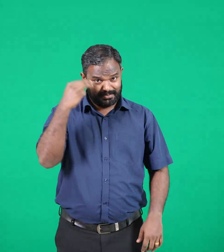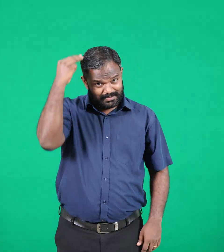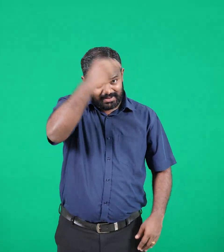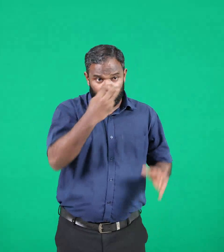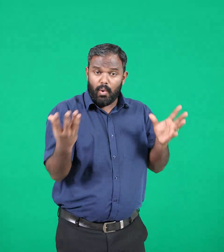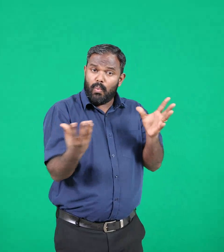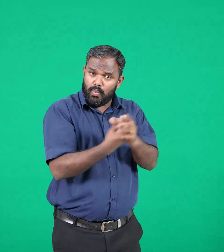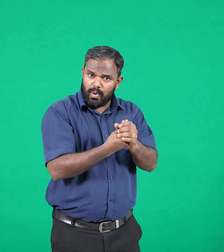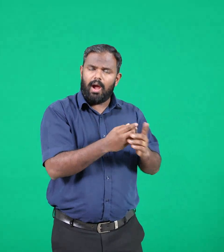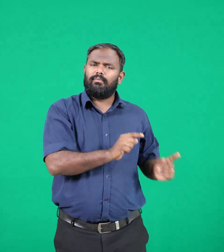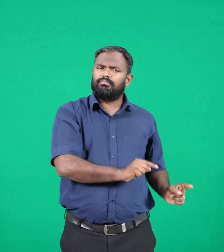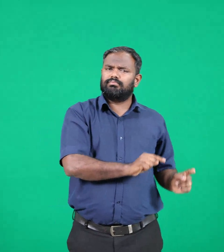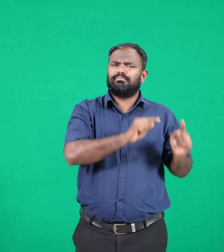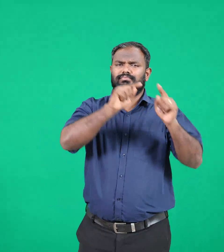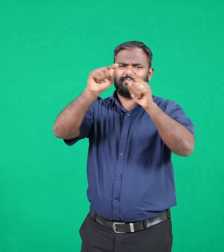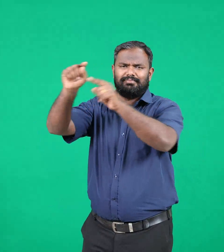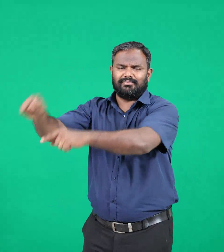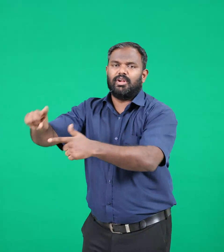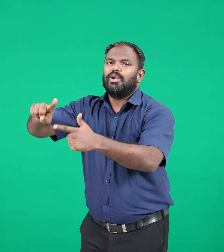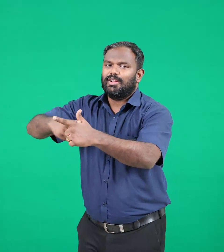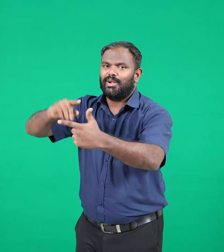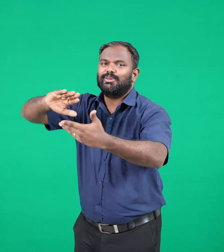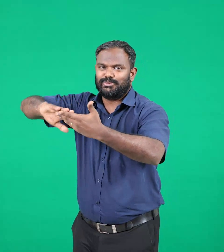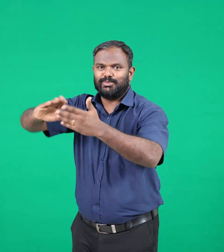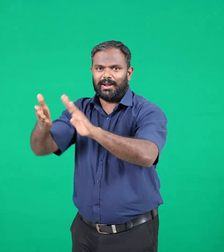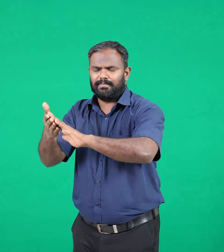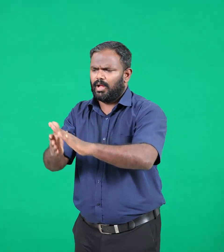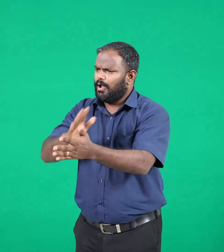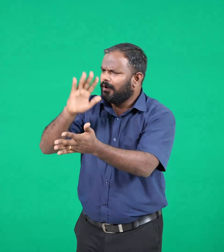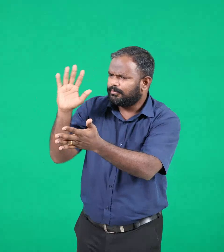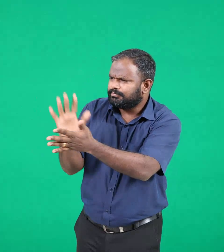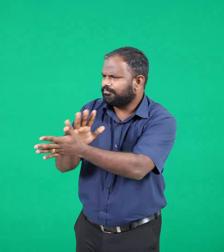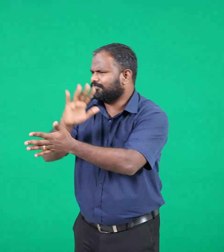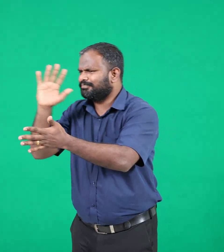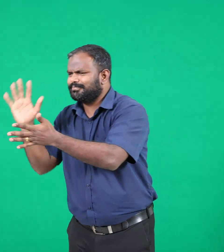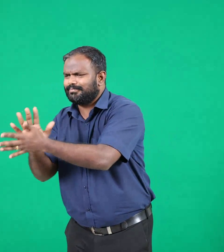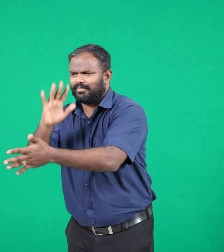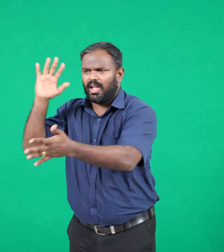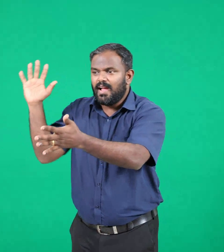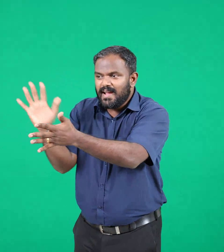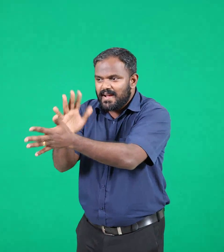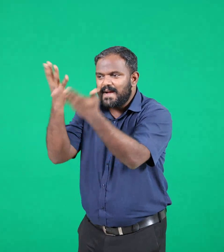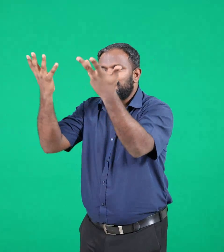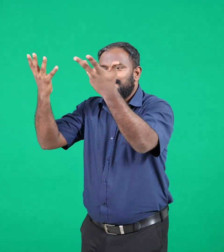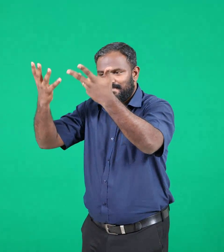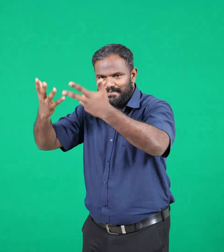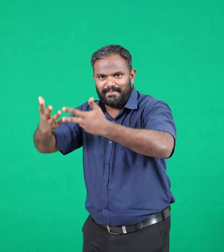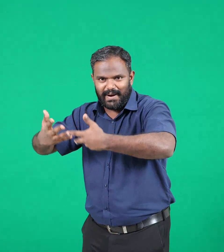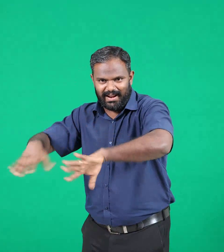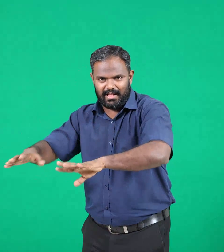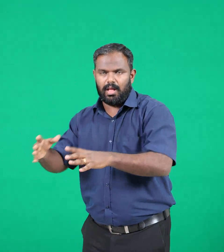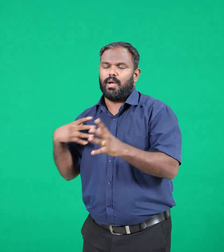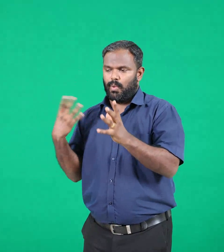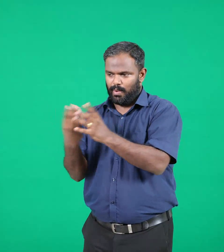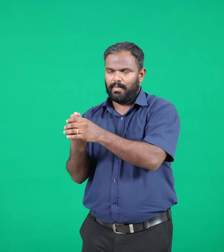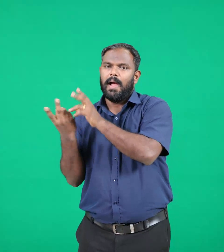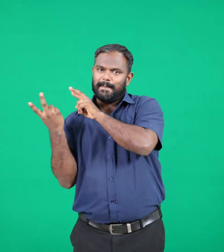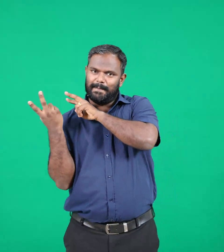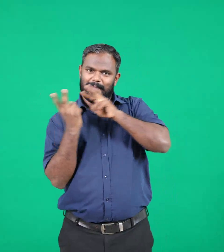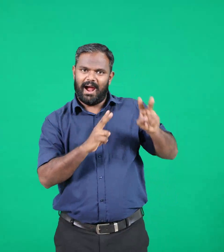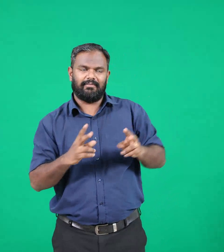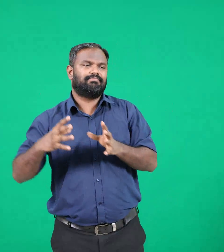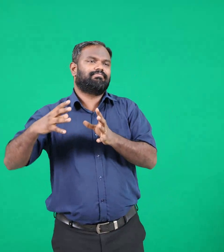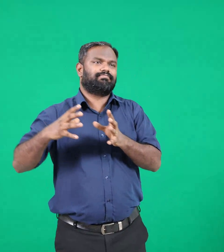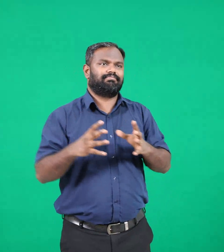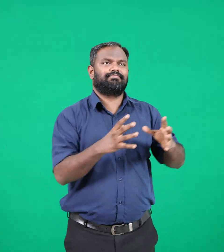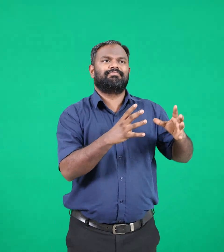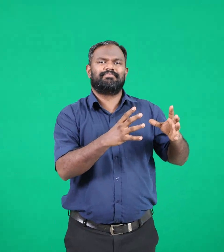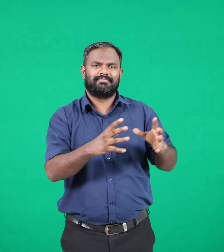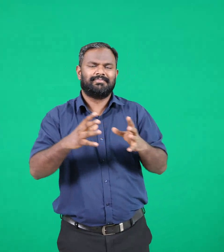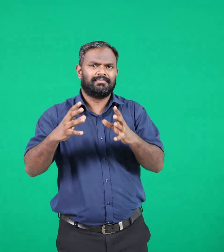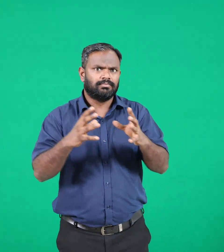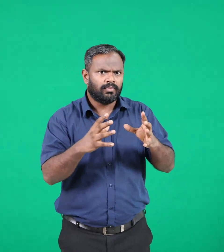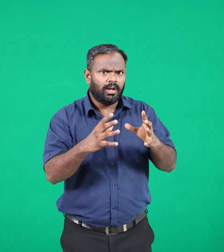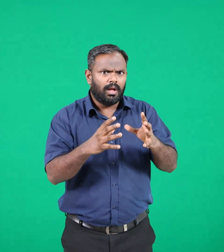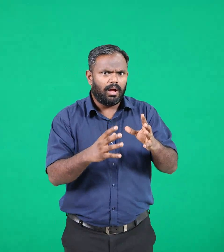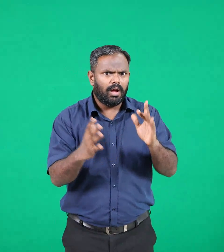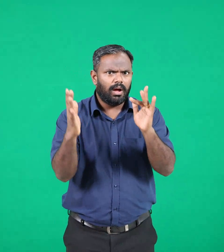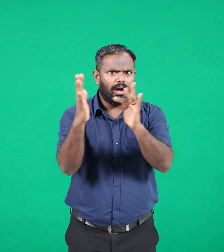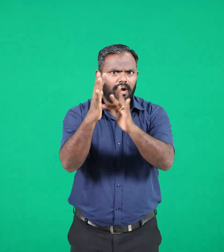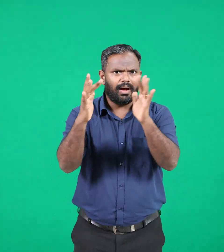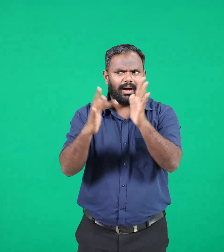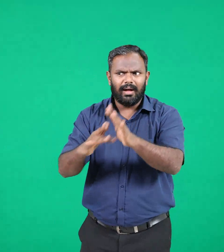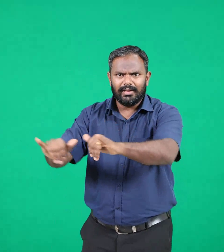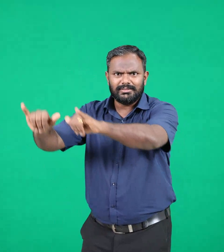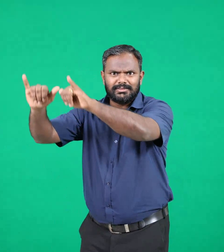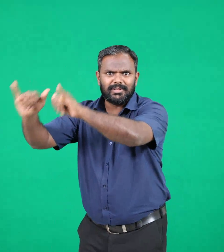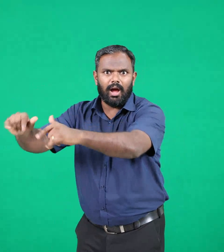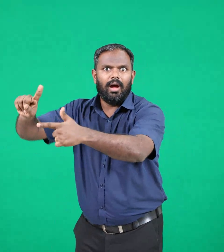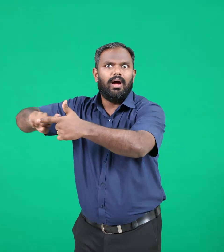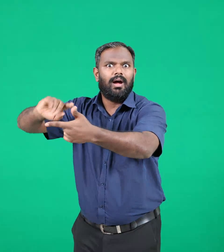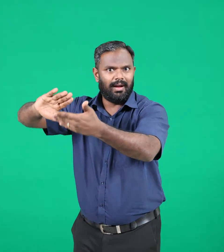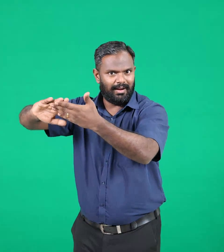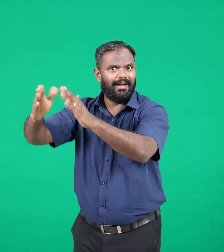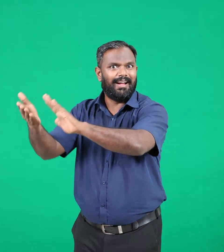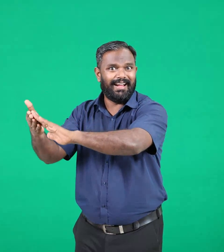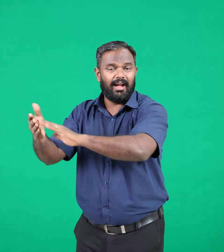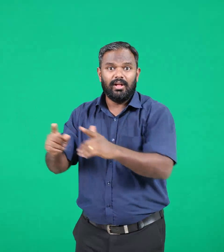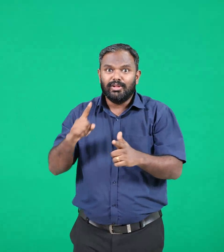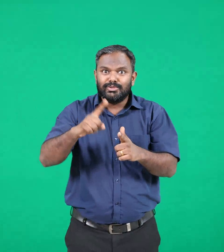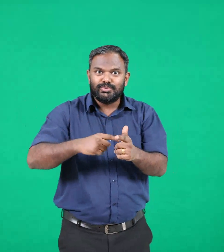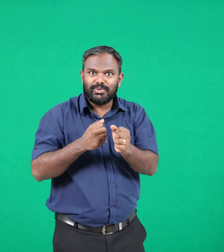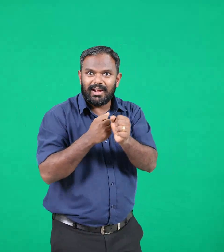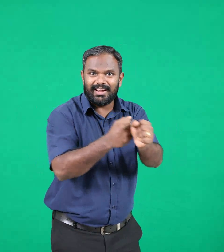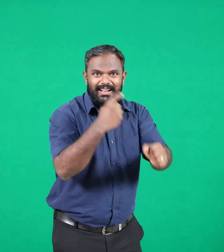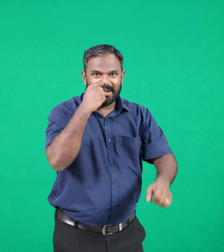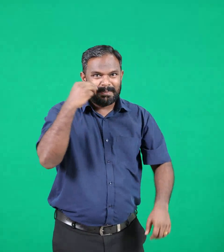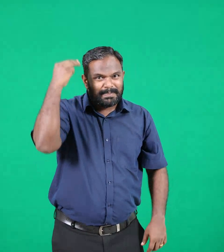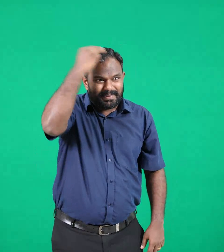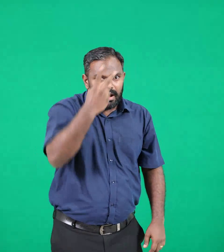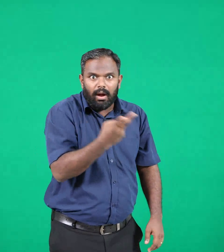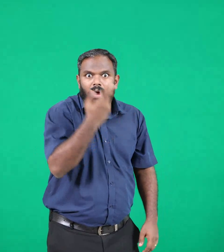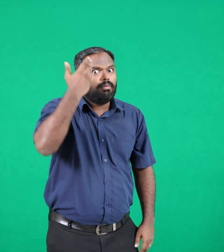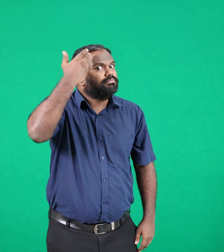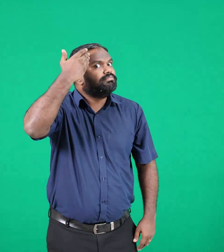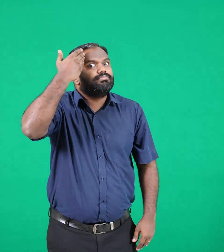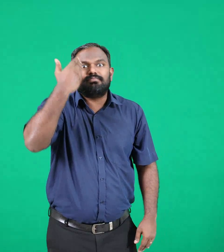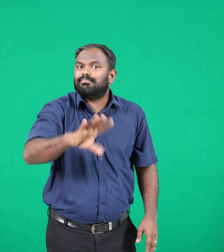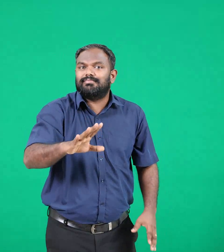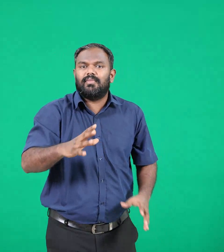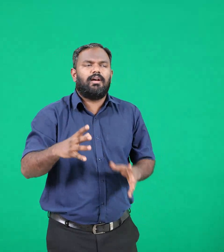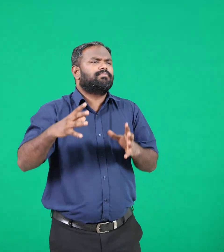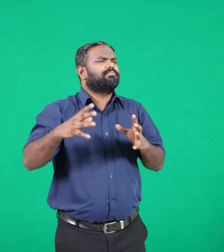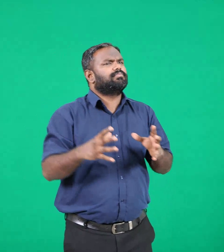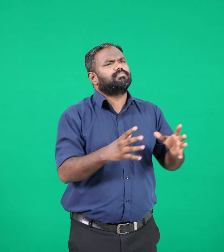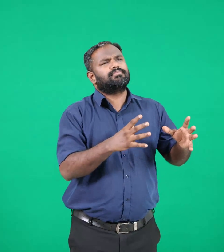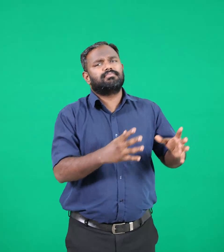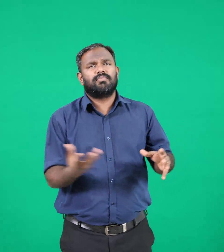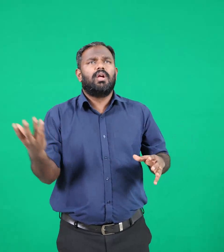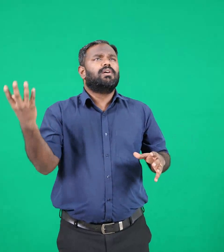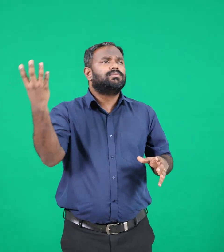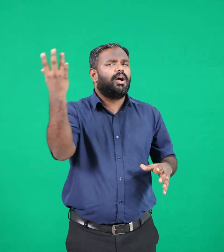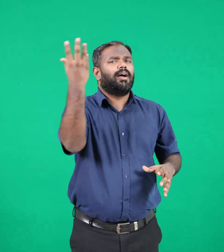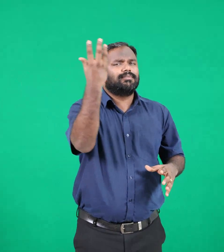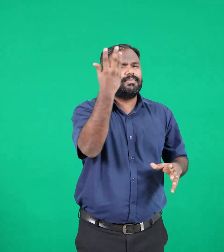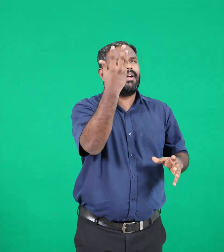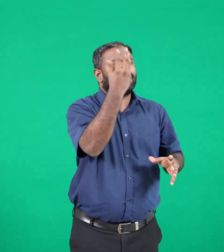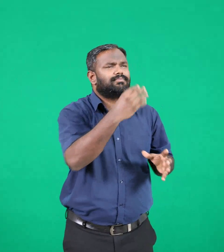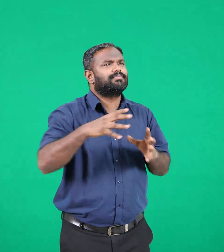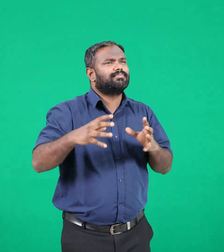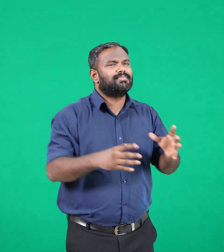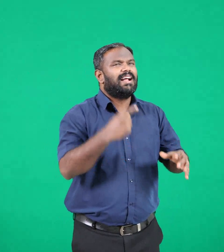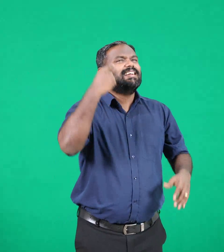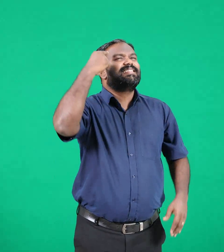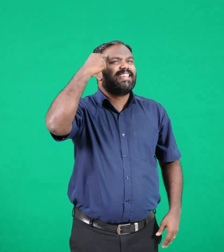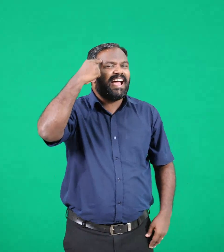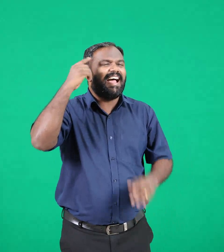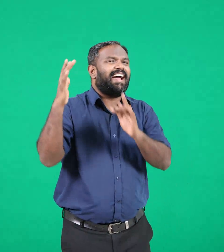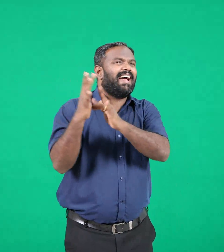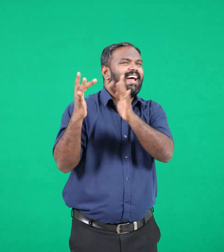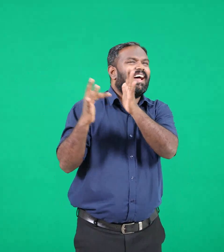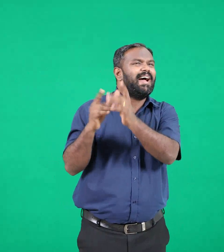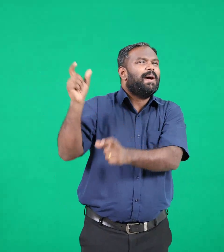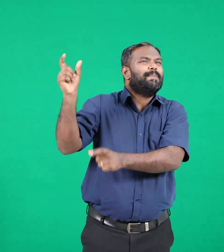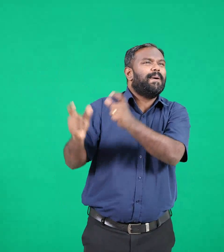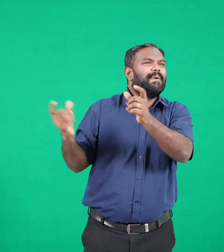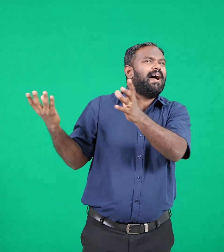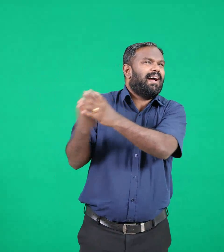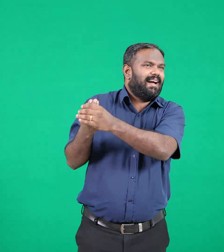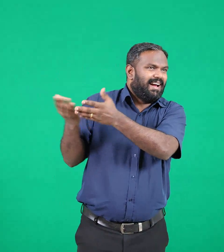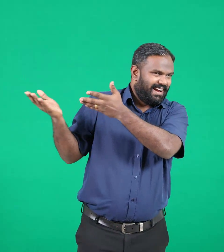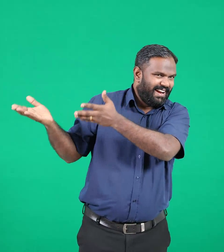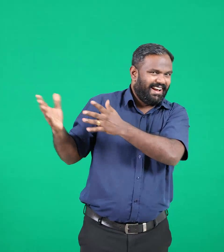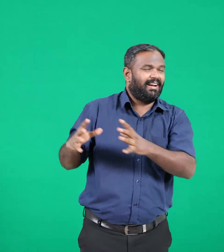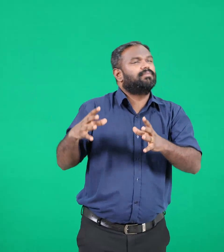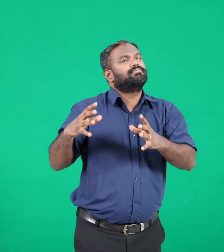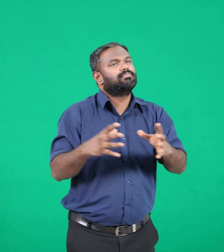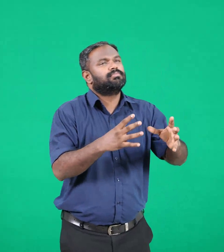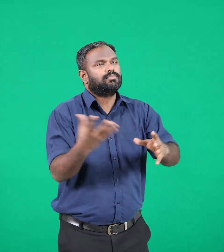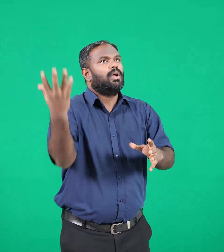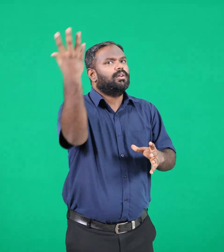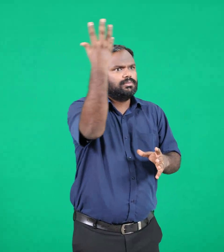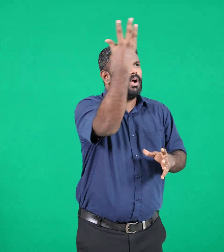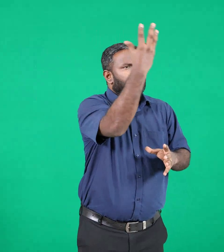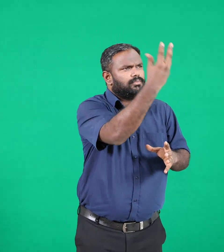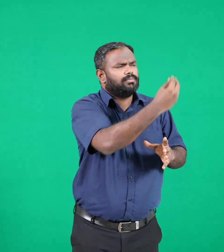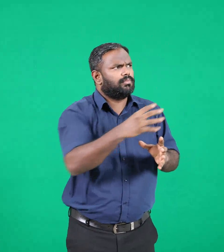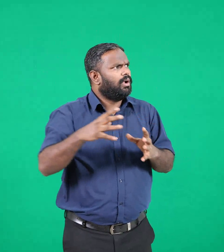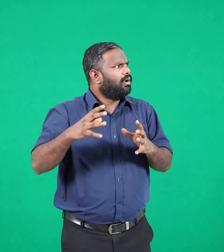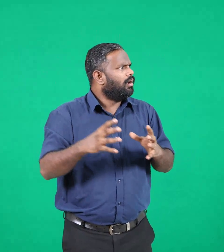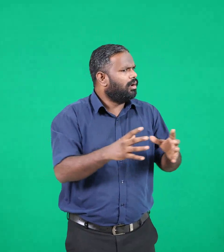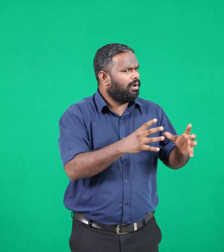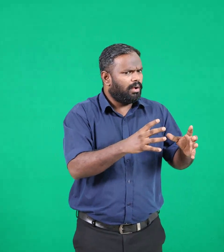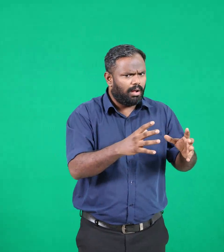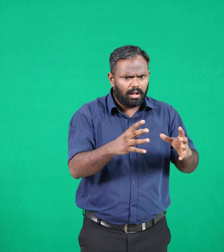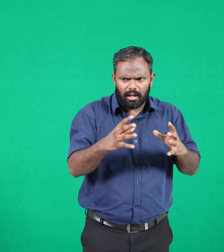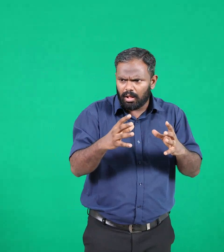When those days were over and they were returning home, the boy Jesus remained behind in Jerusalem, but His parents were unaware He had stayed.